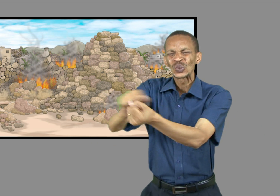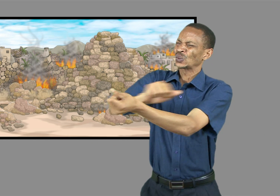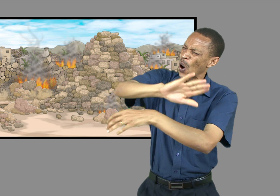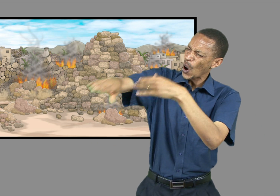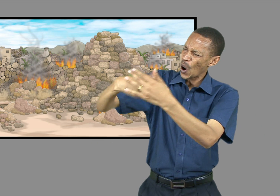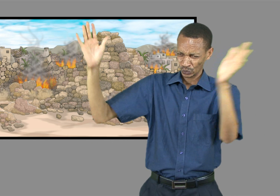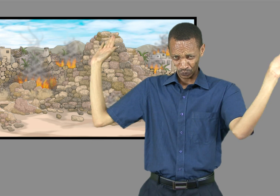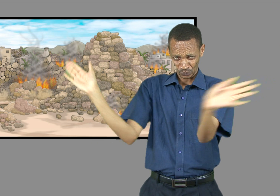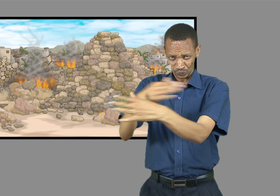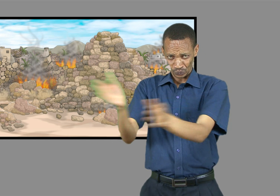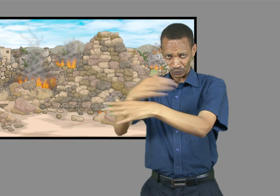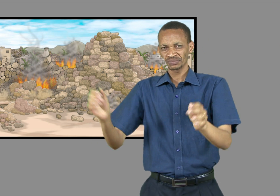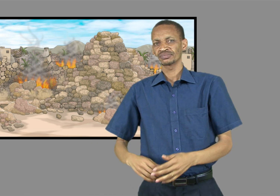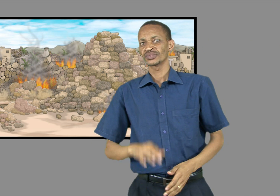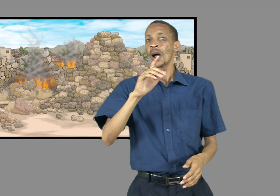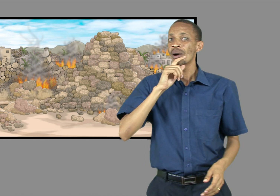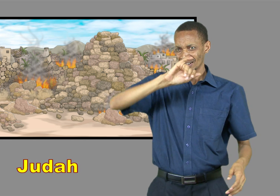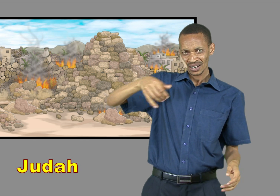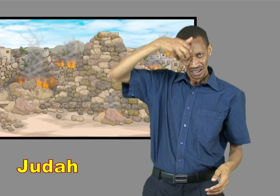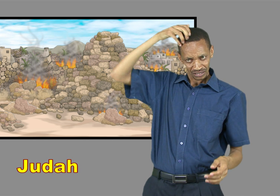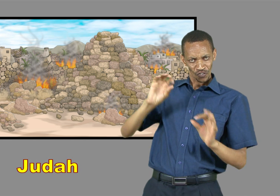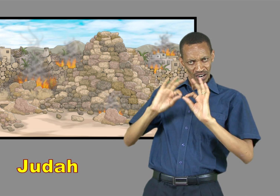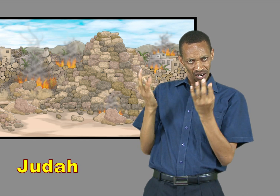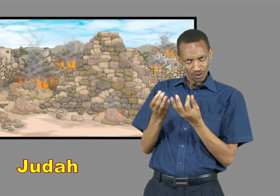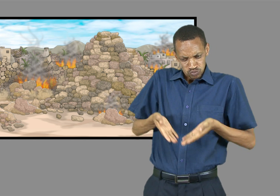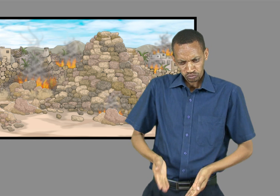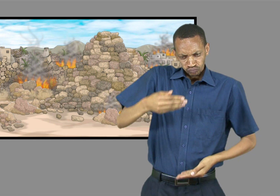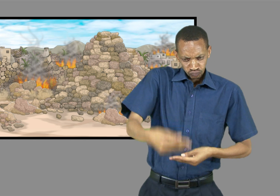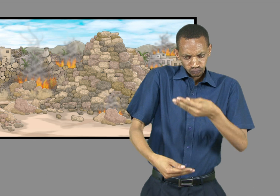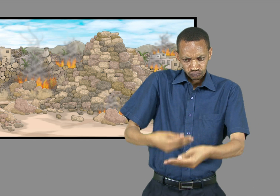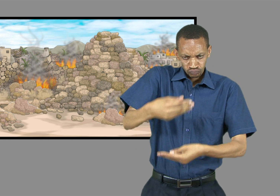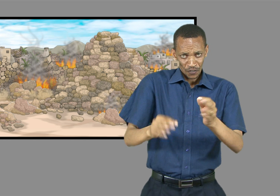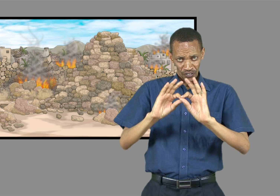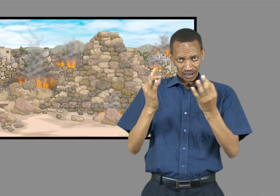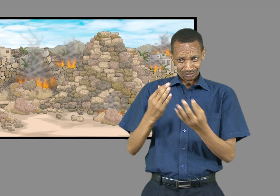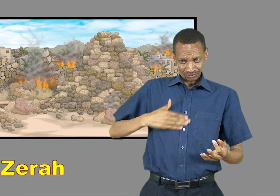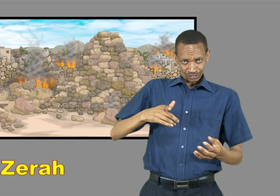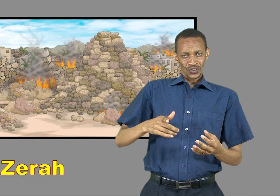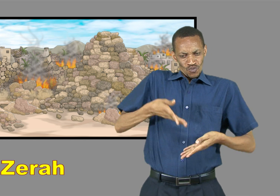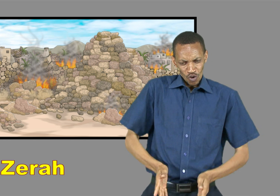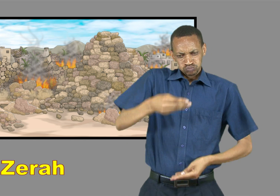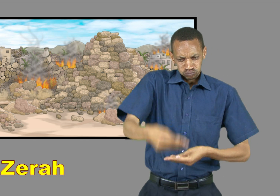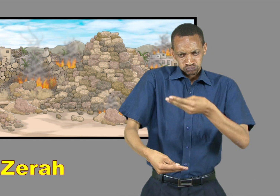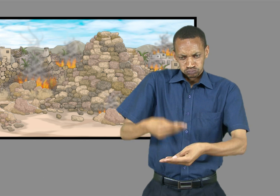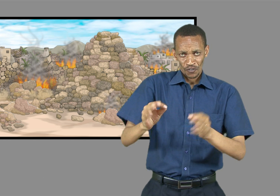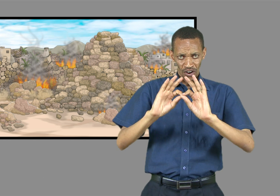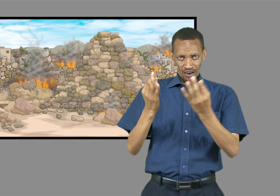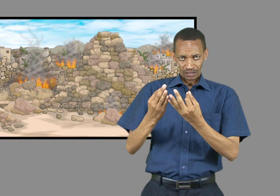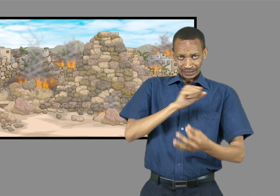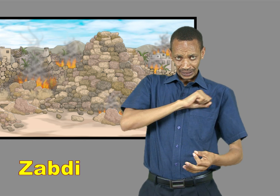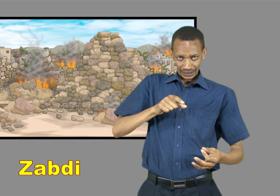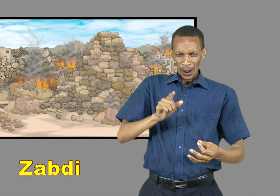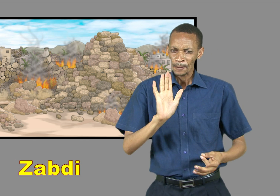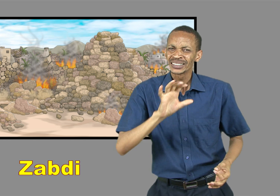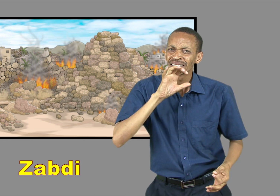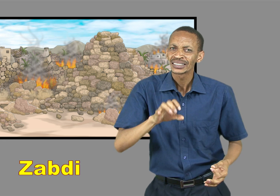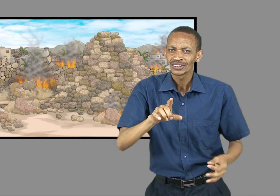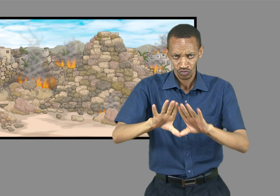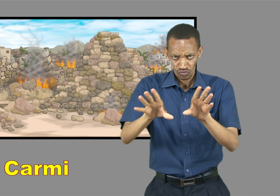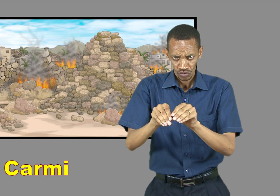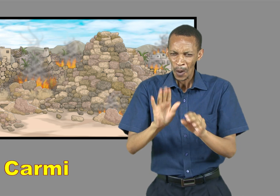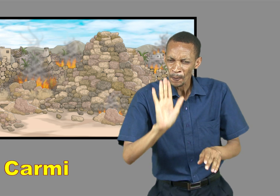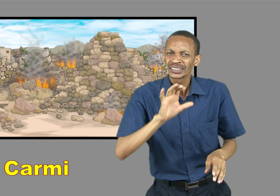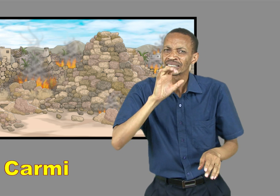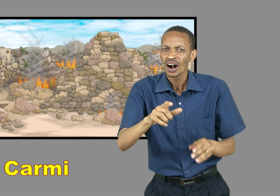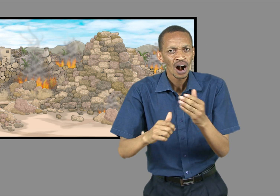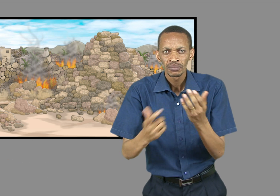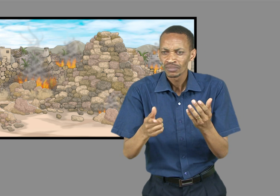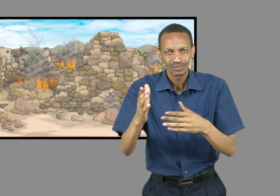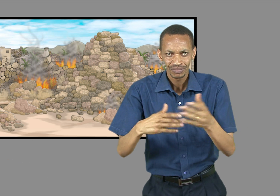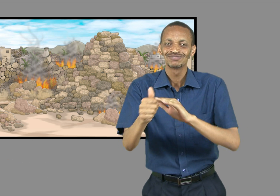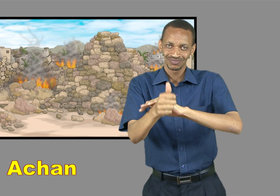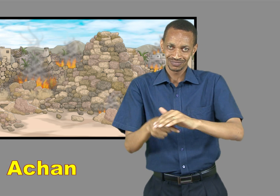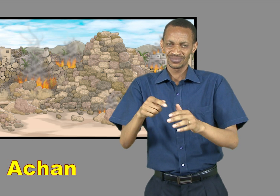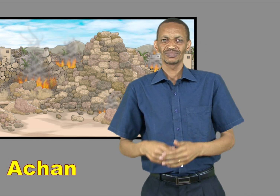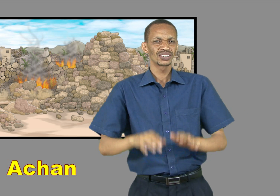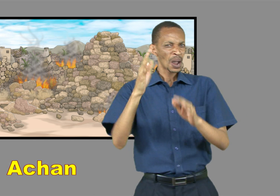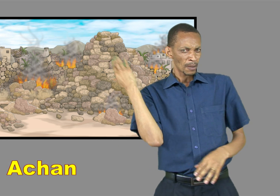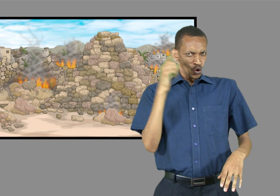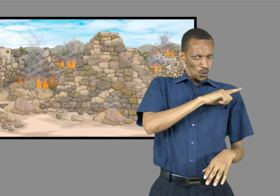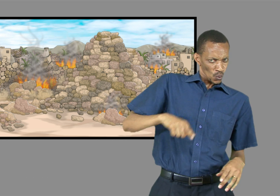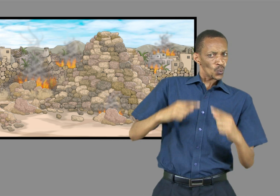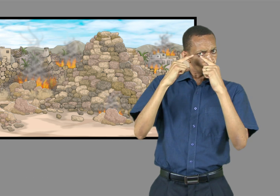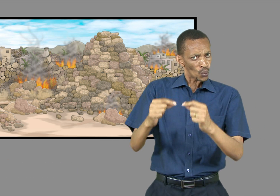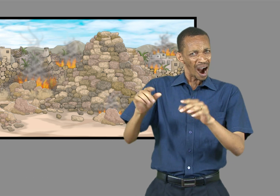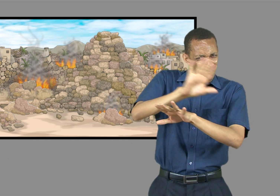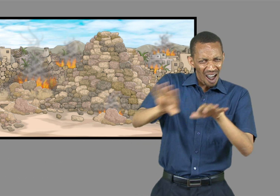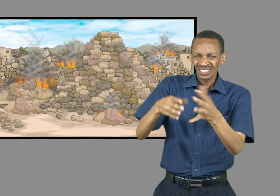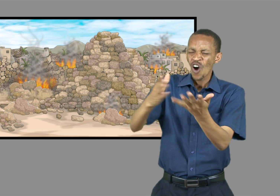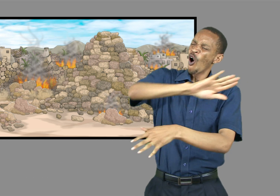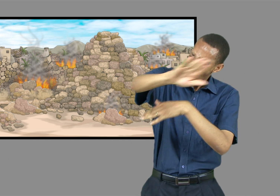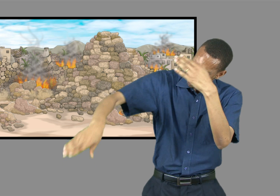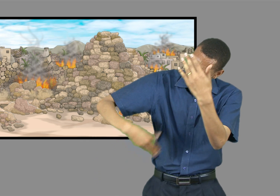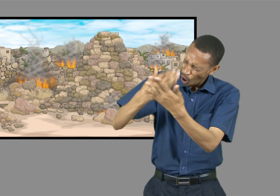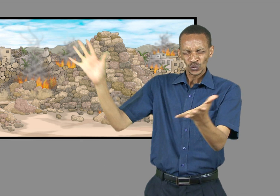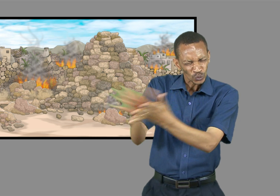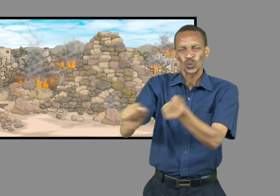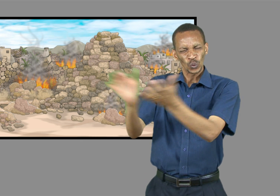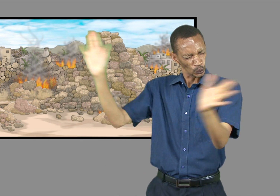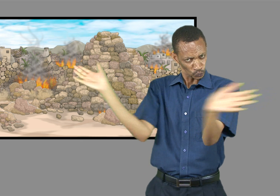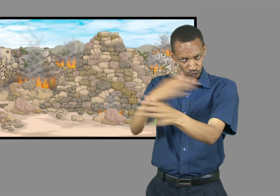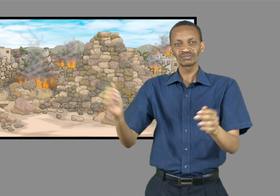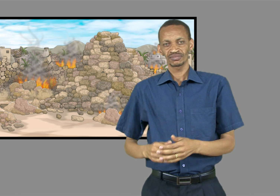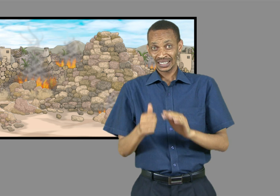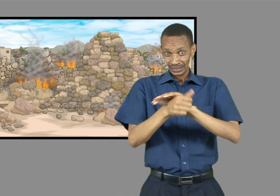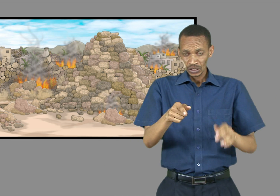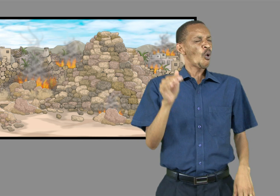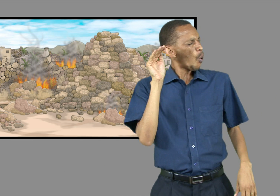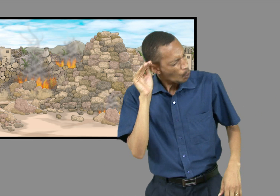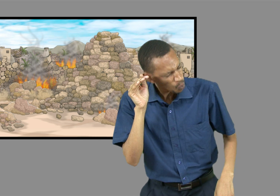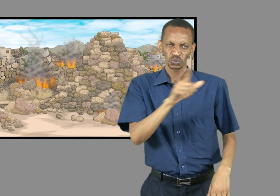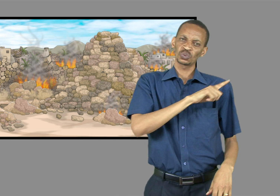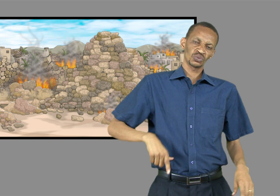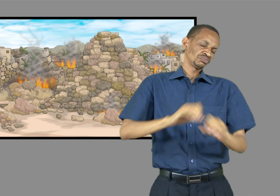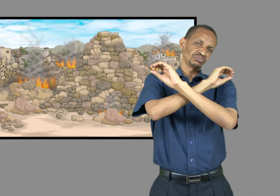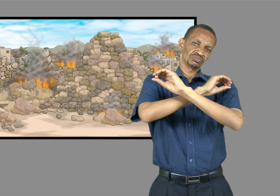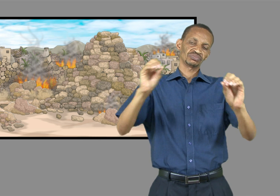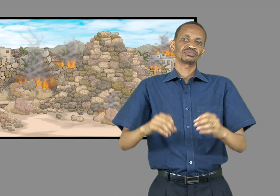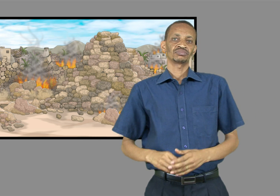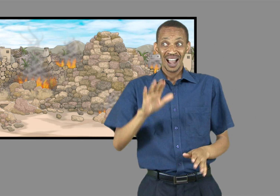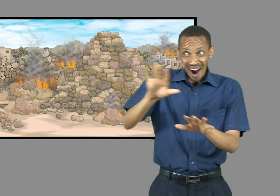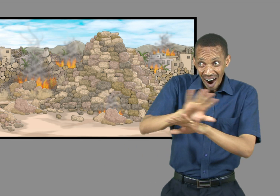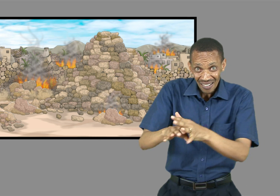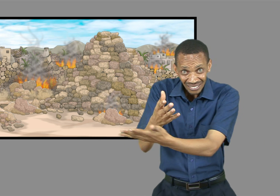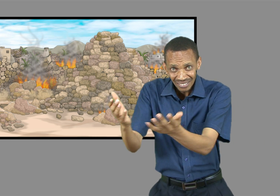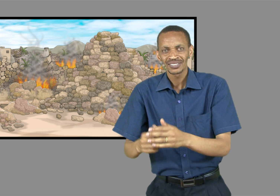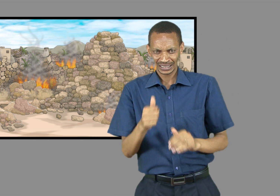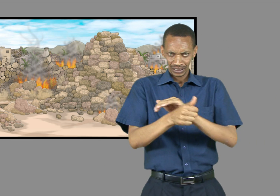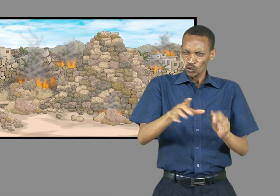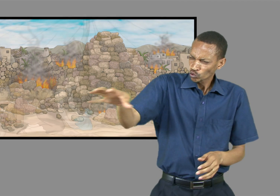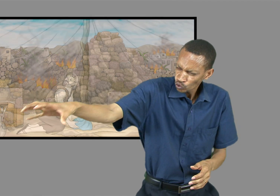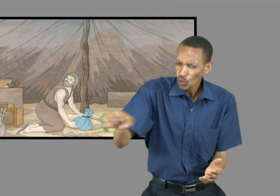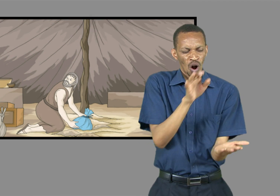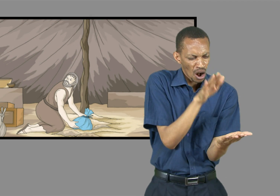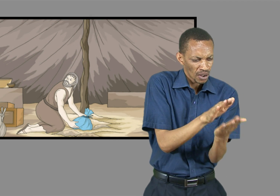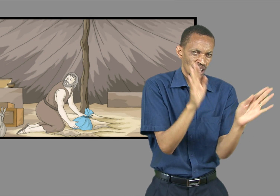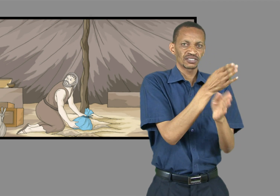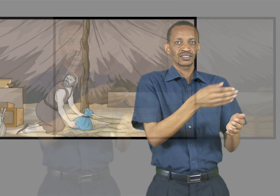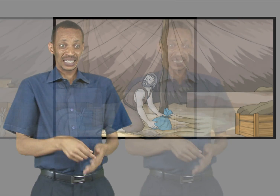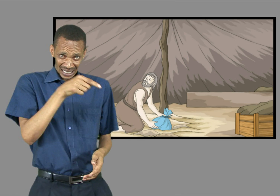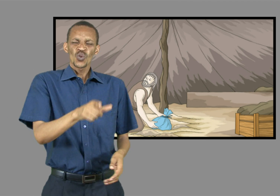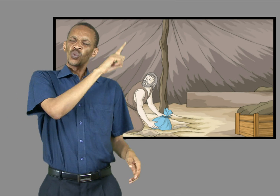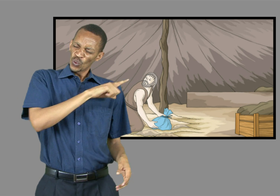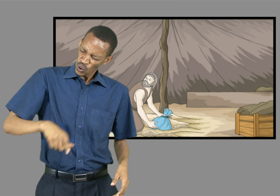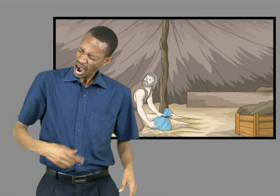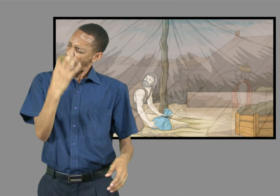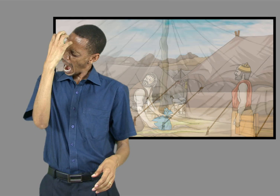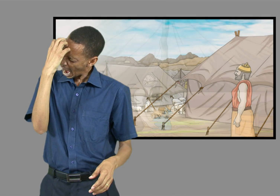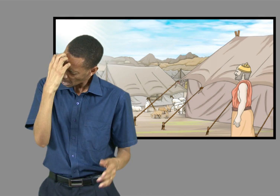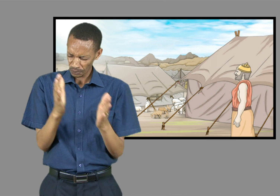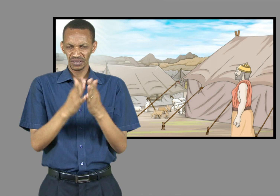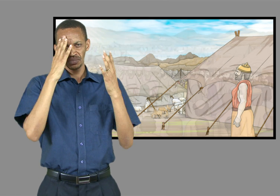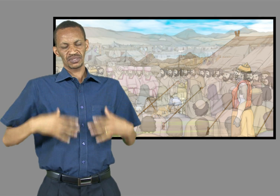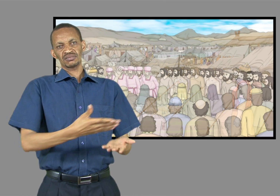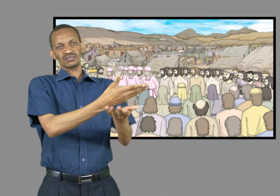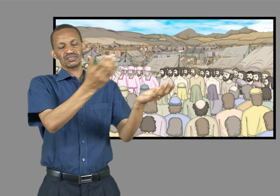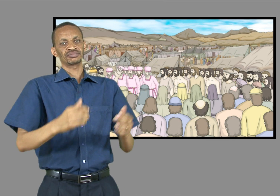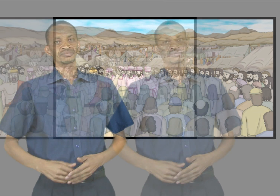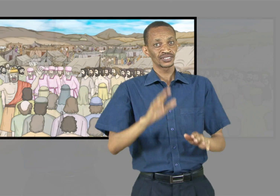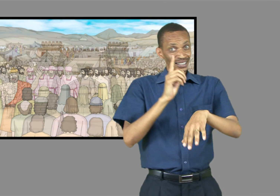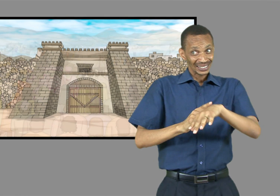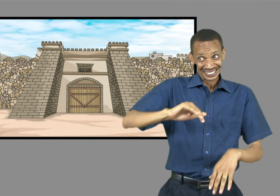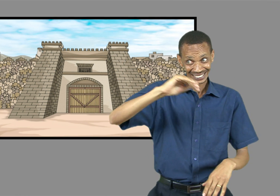at the cost of his youngest he will set up its gates.” So the LORD was with Joshua, and his fame spread throughout the land. The Israelites, however, acted unfaithfully regarding the things devoted to destruction. Achan son of Carmi, the son of Zabdi, the son of Zerah, of the tribe of Judah, took some of what was set apart. So the anger of the LORD burned against the Israelites.